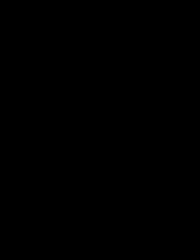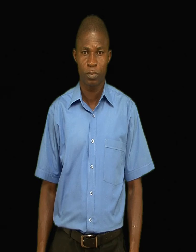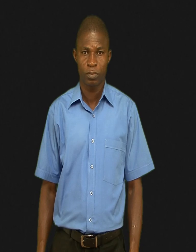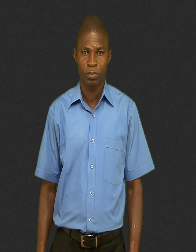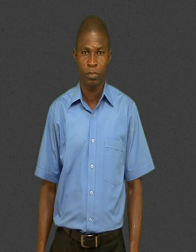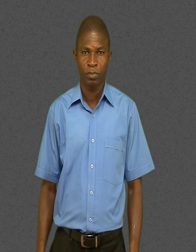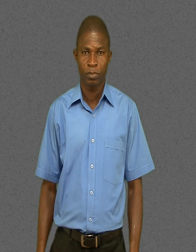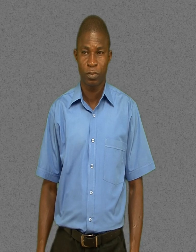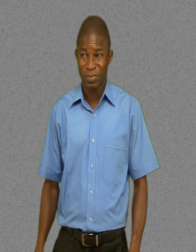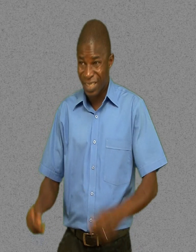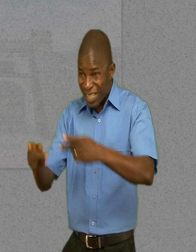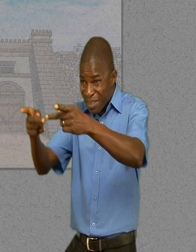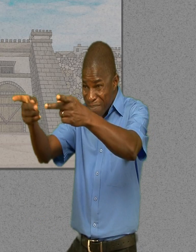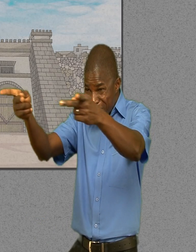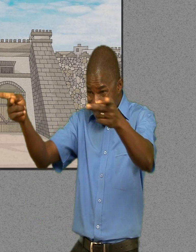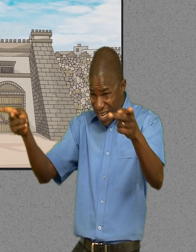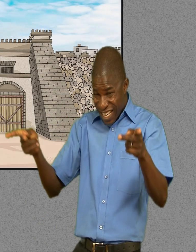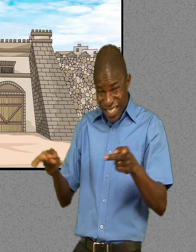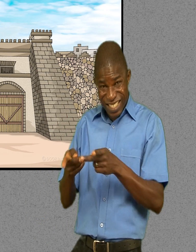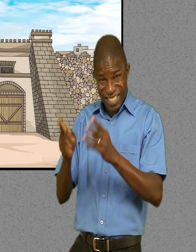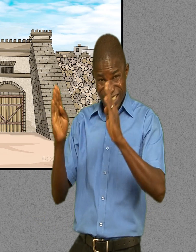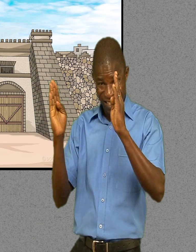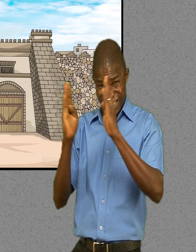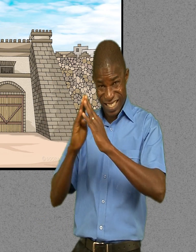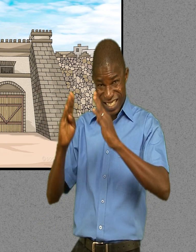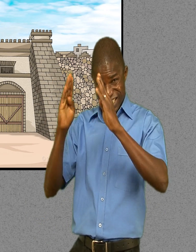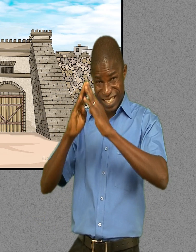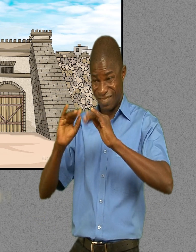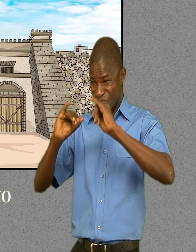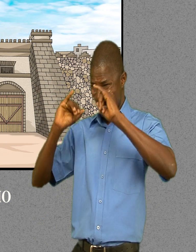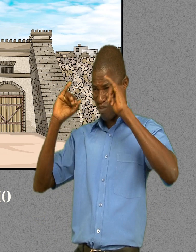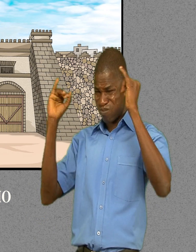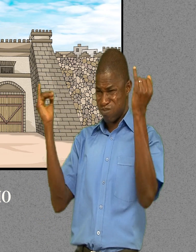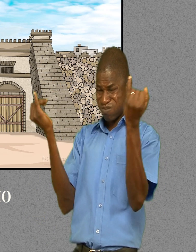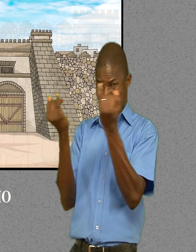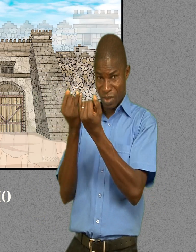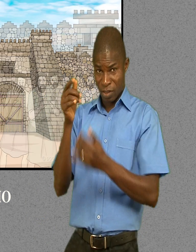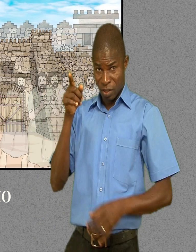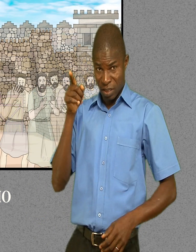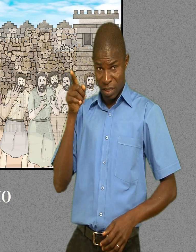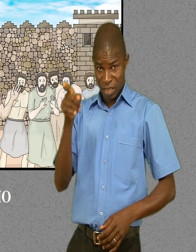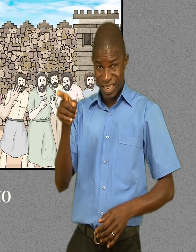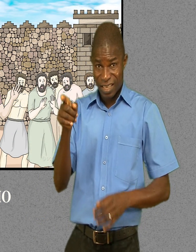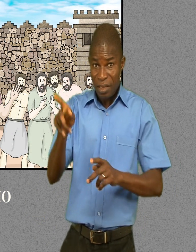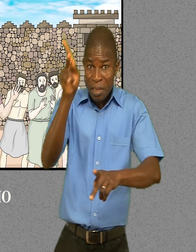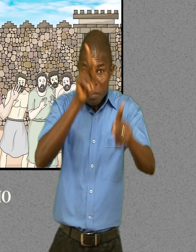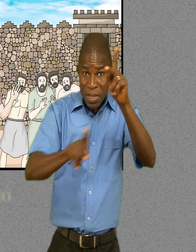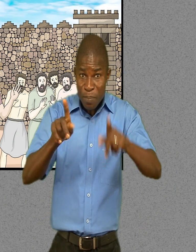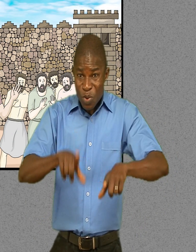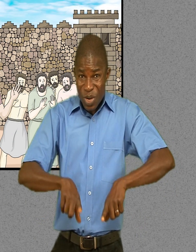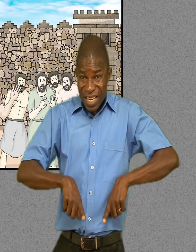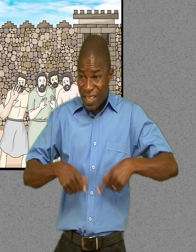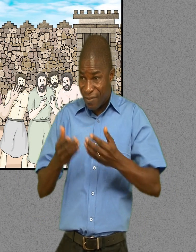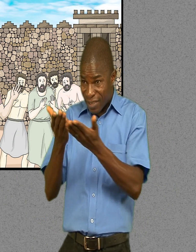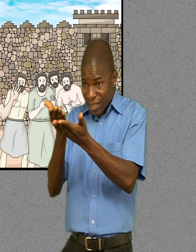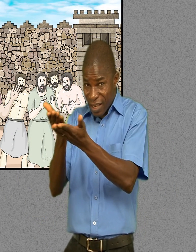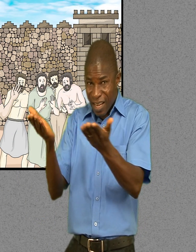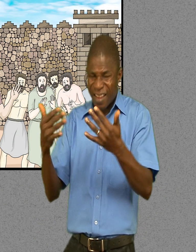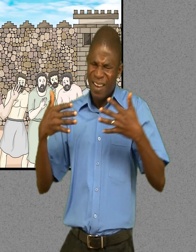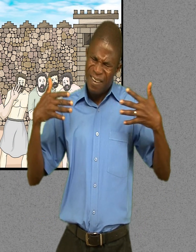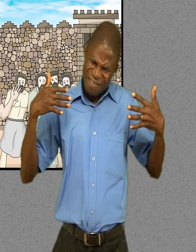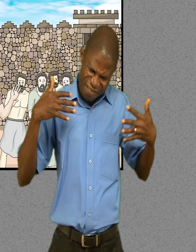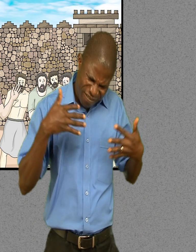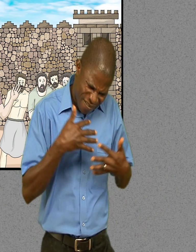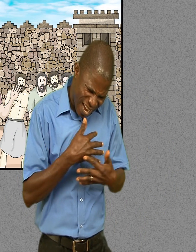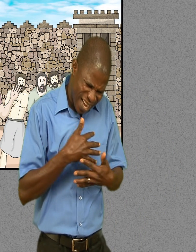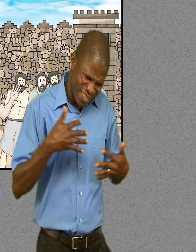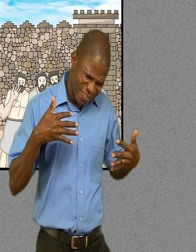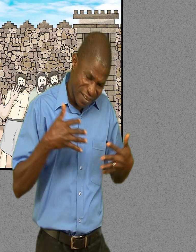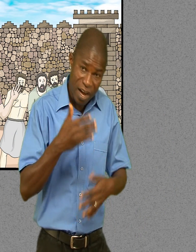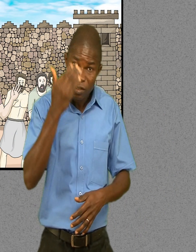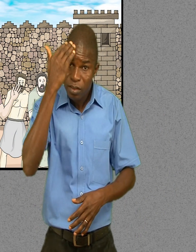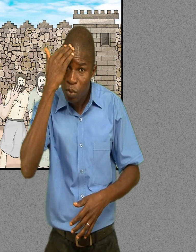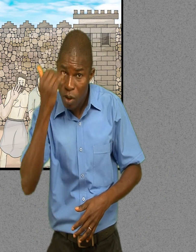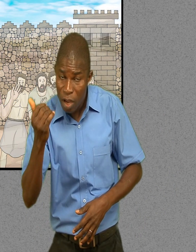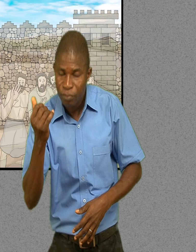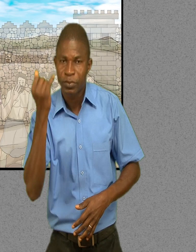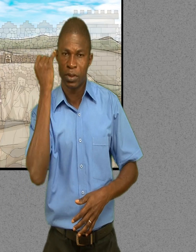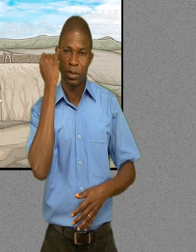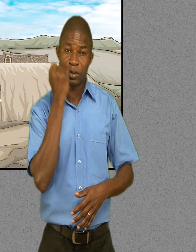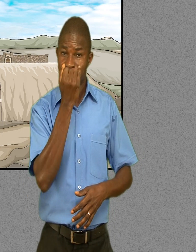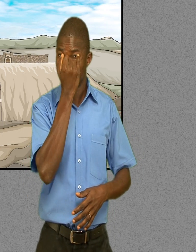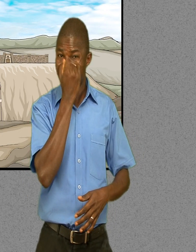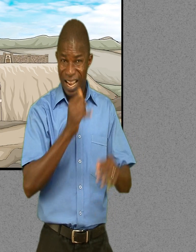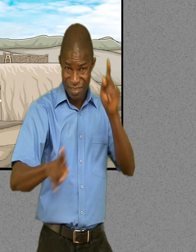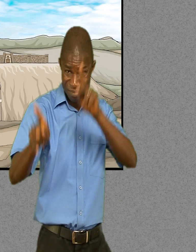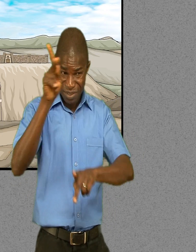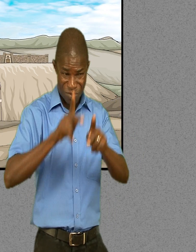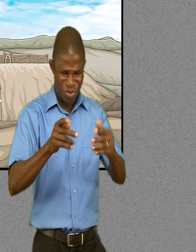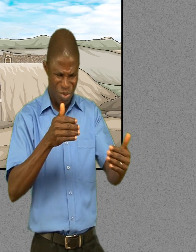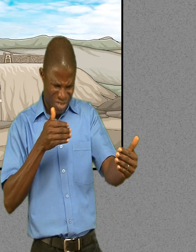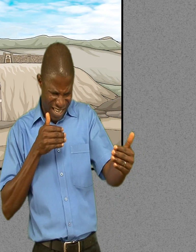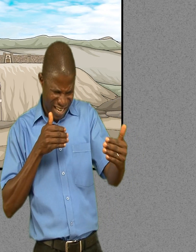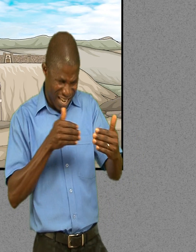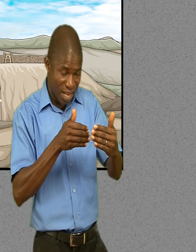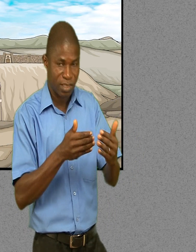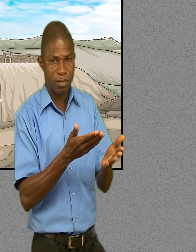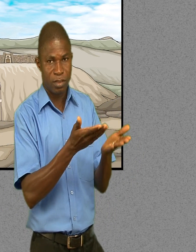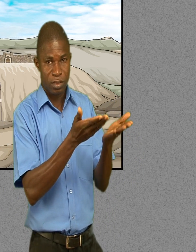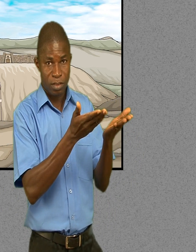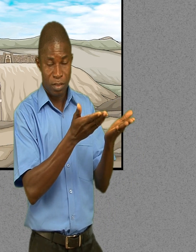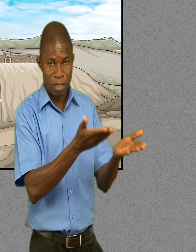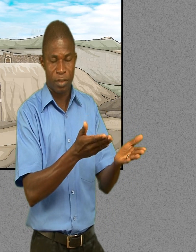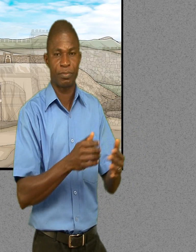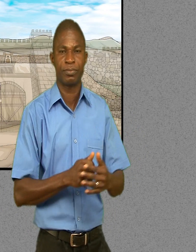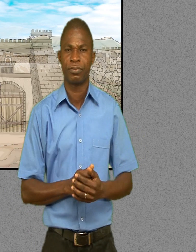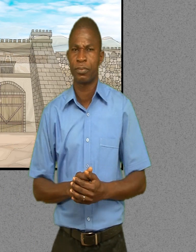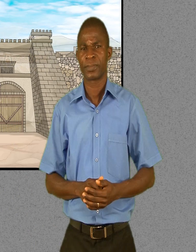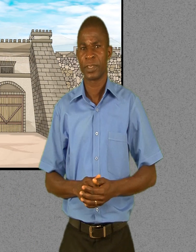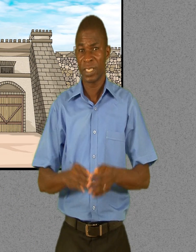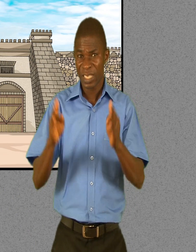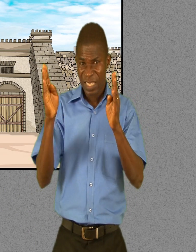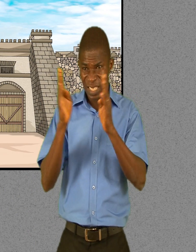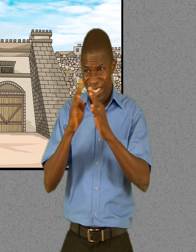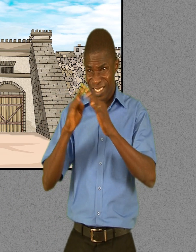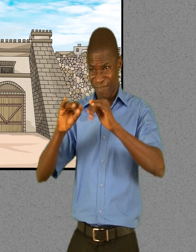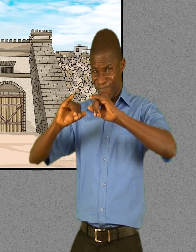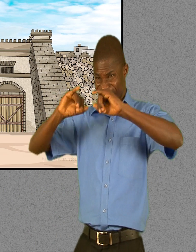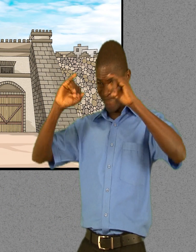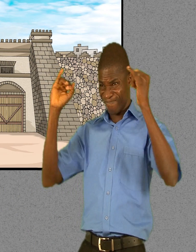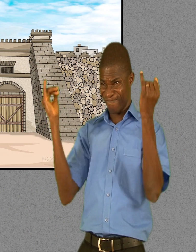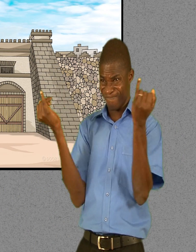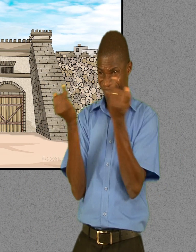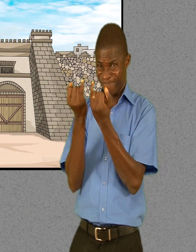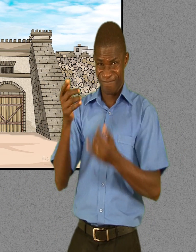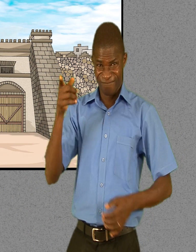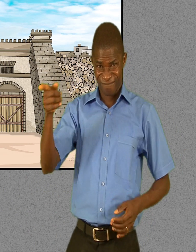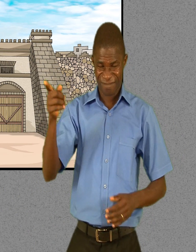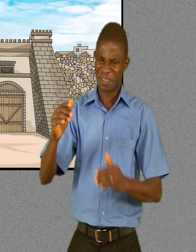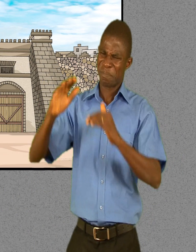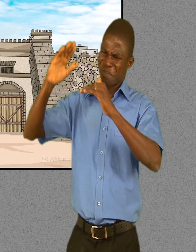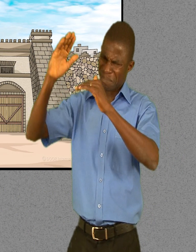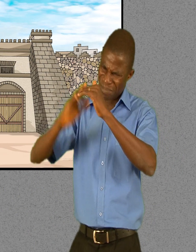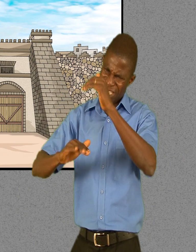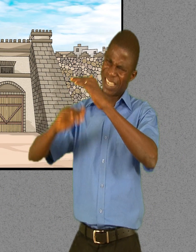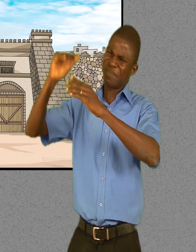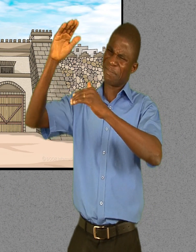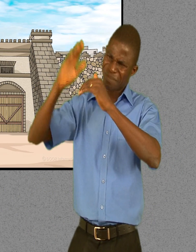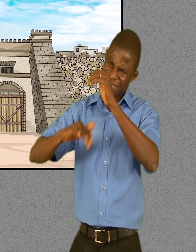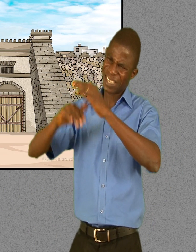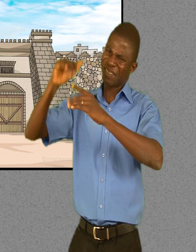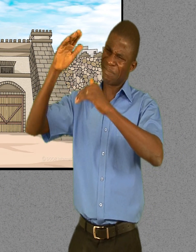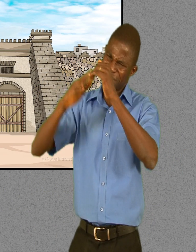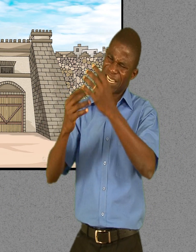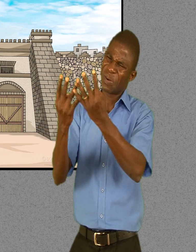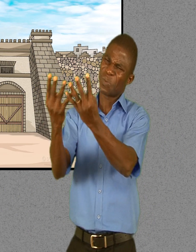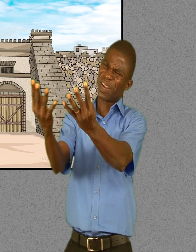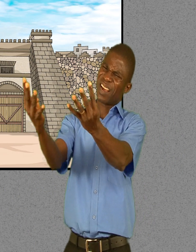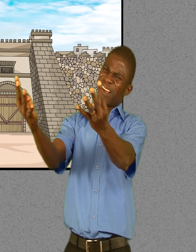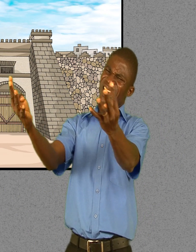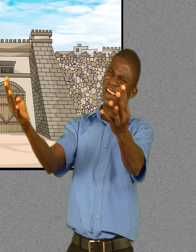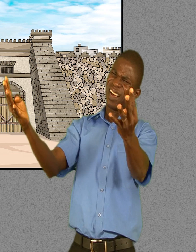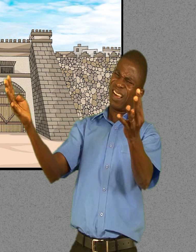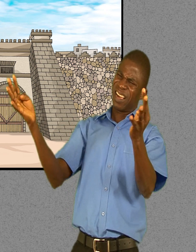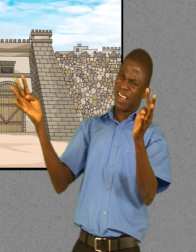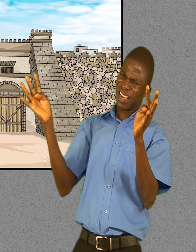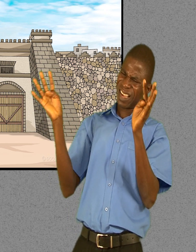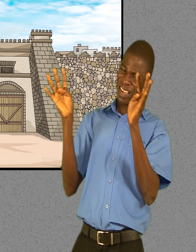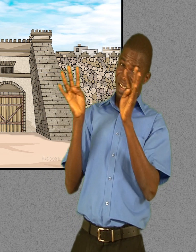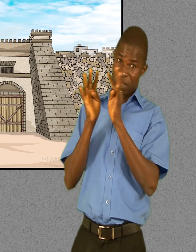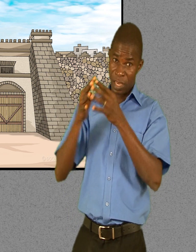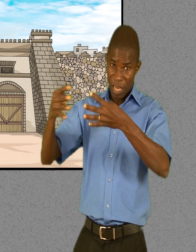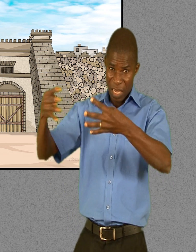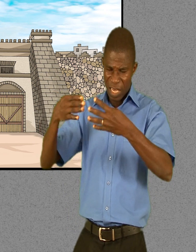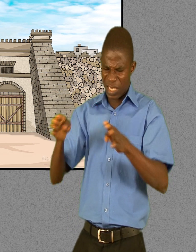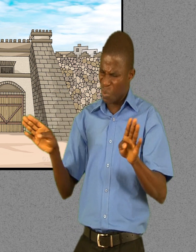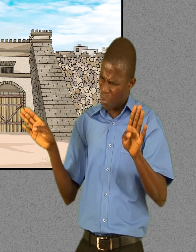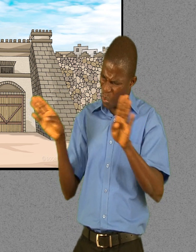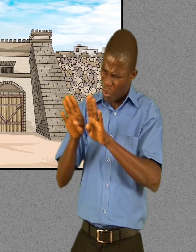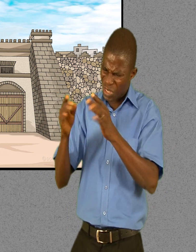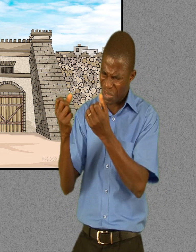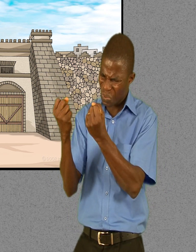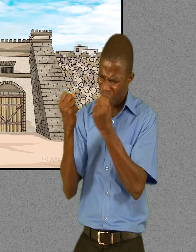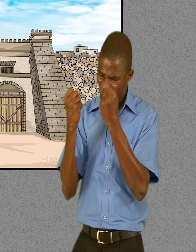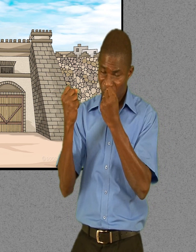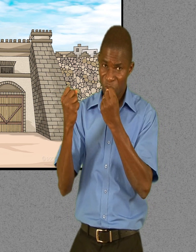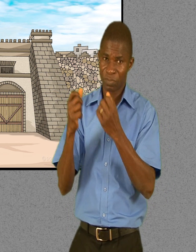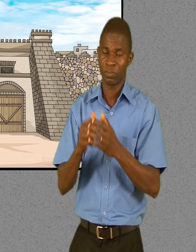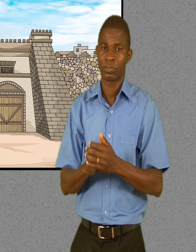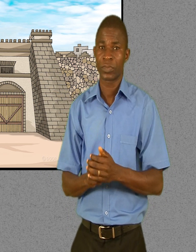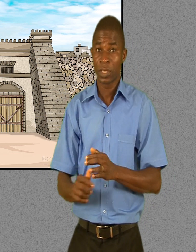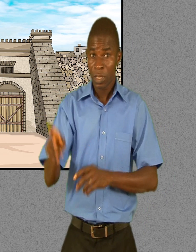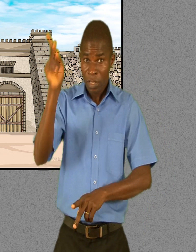Now Jericho was tightly shut up because of the Israelites.